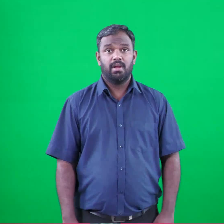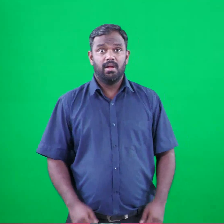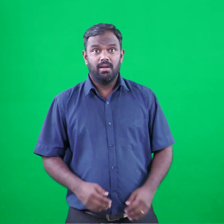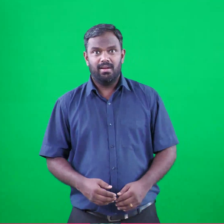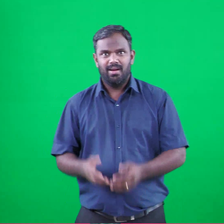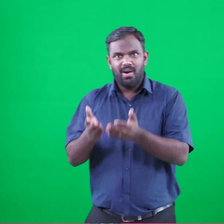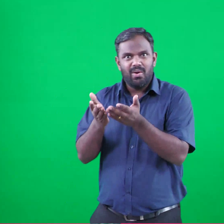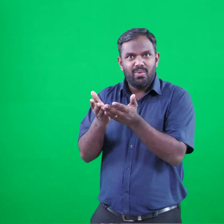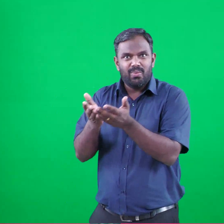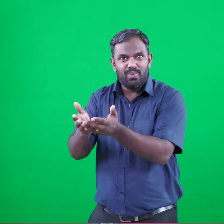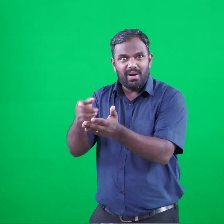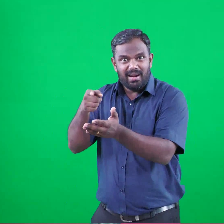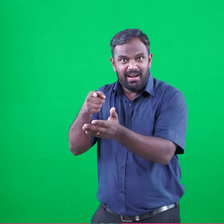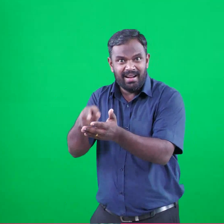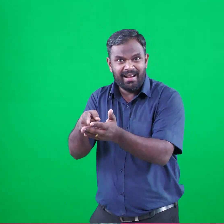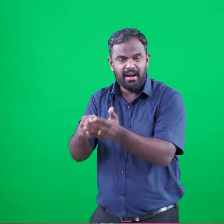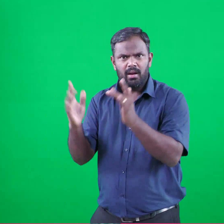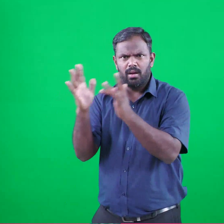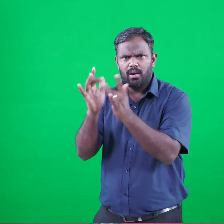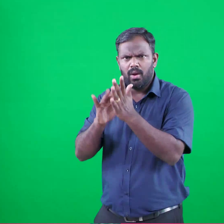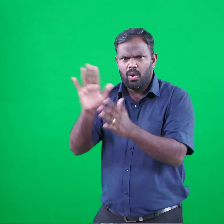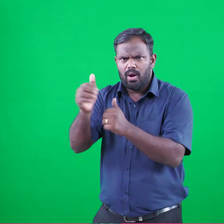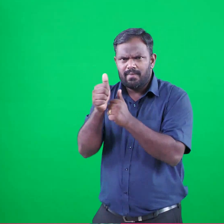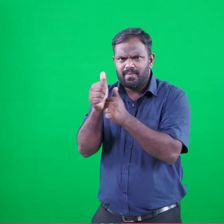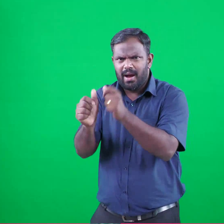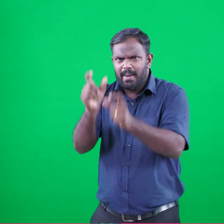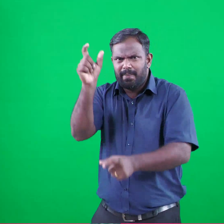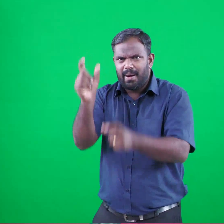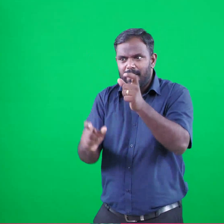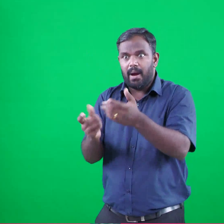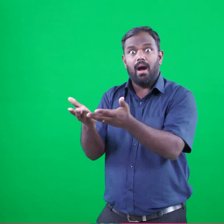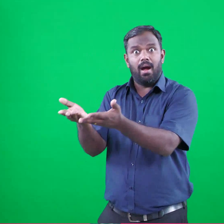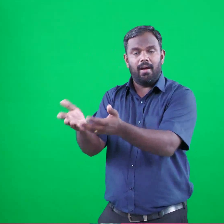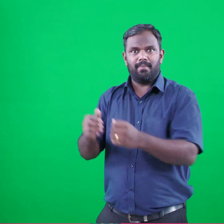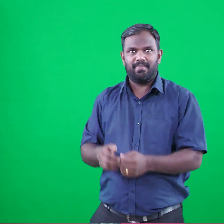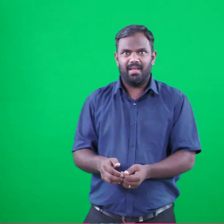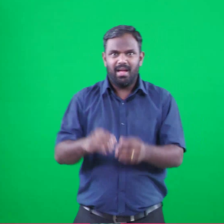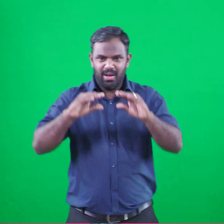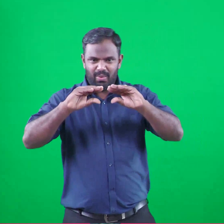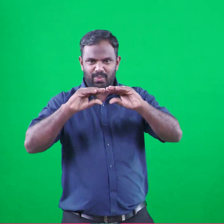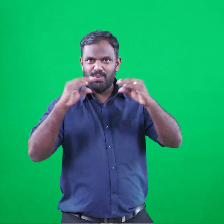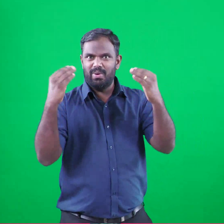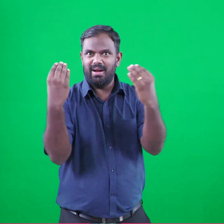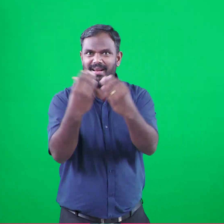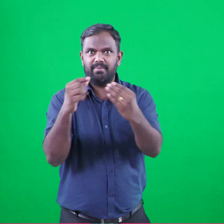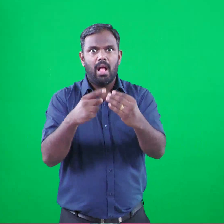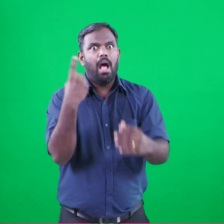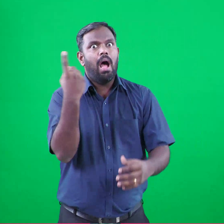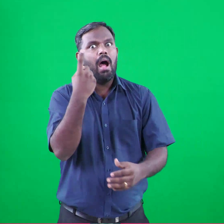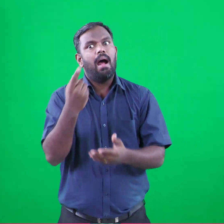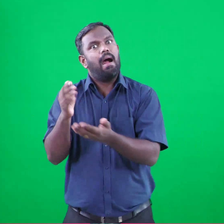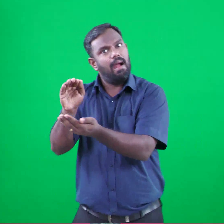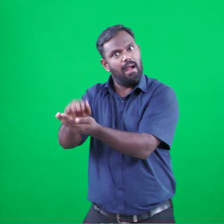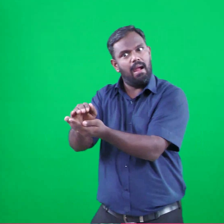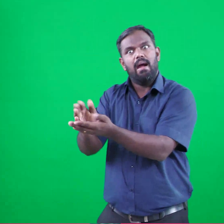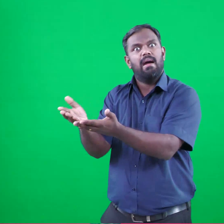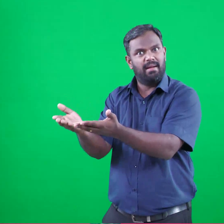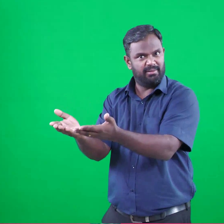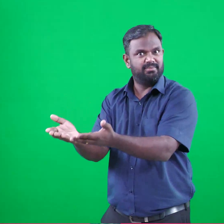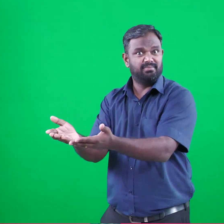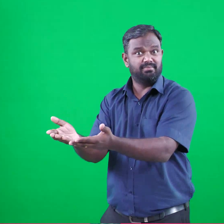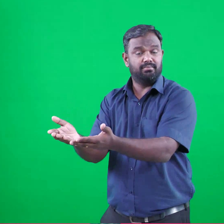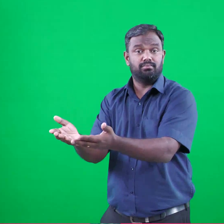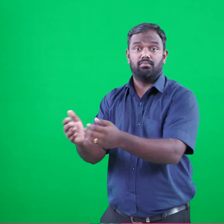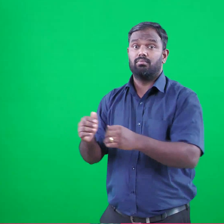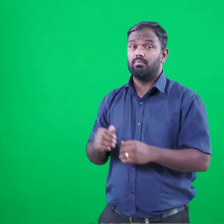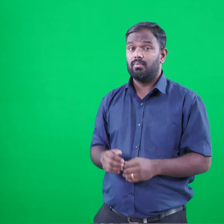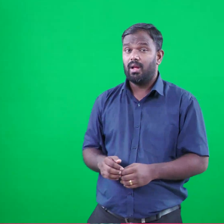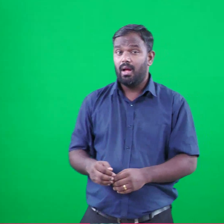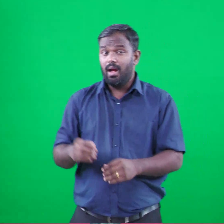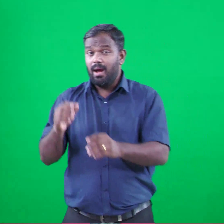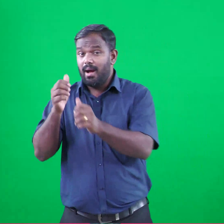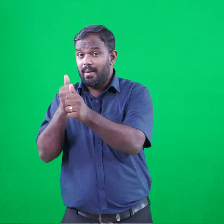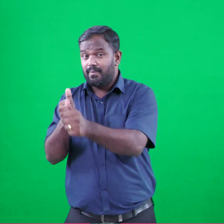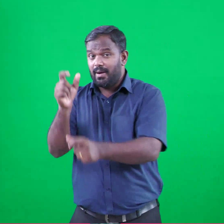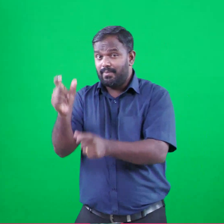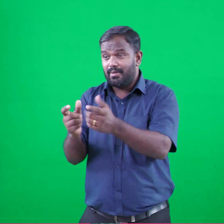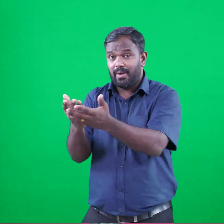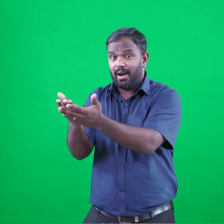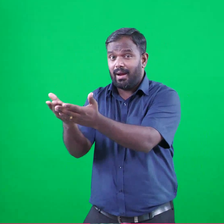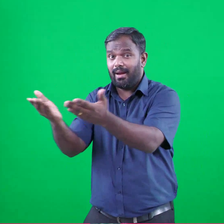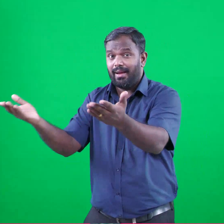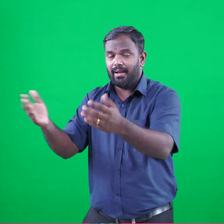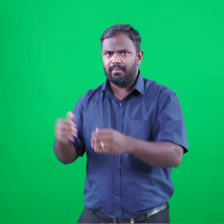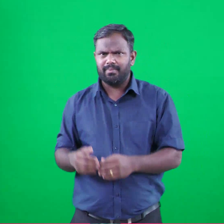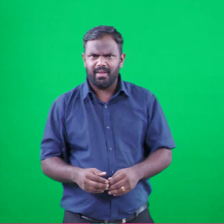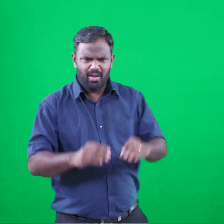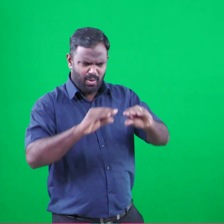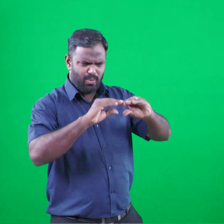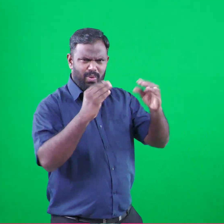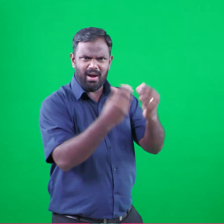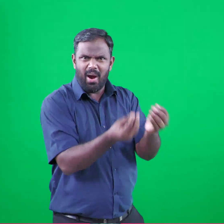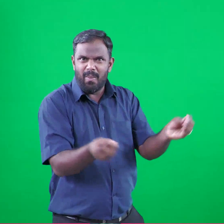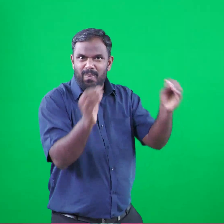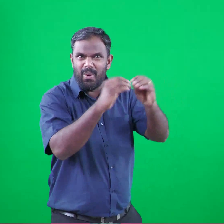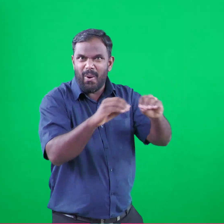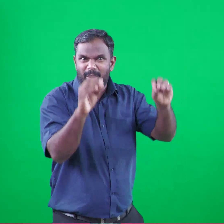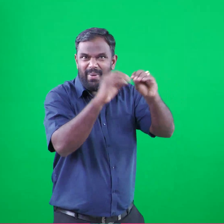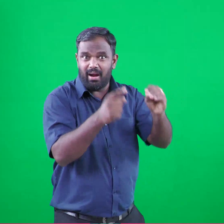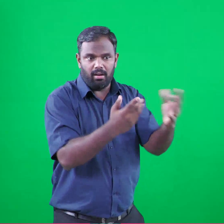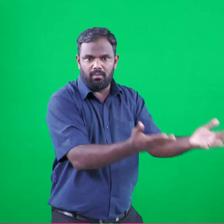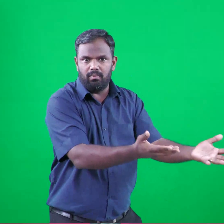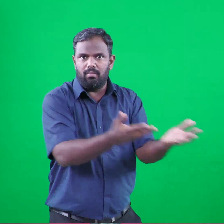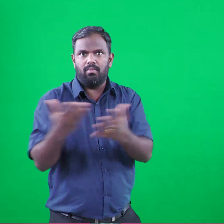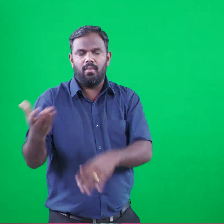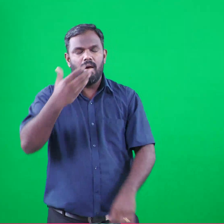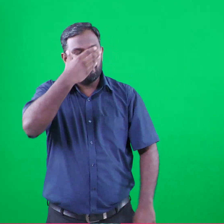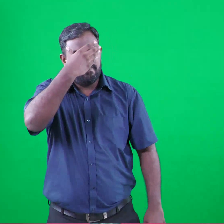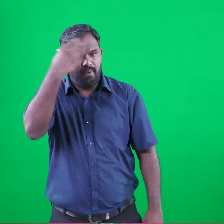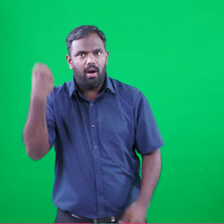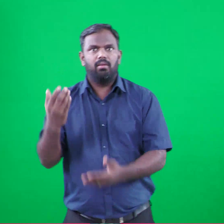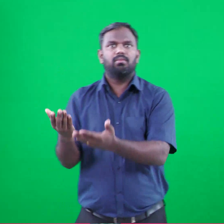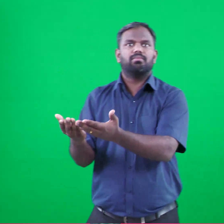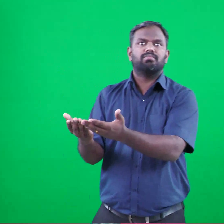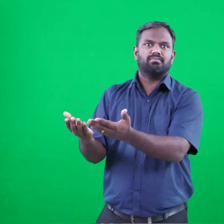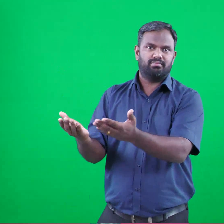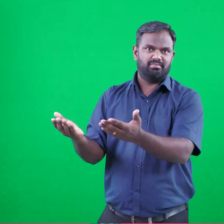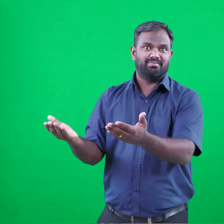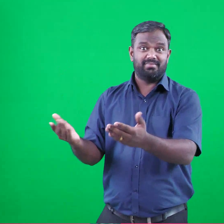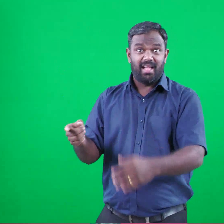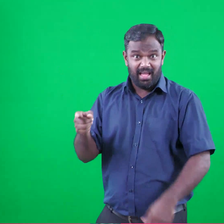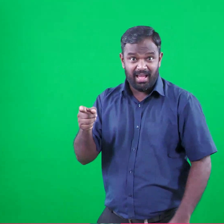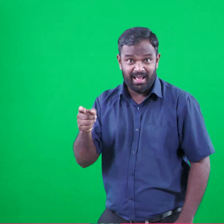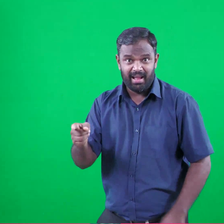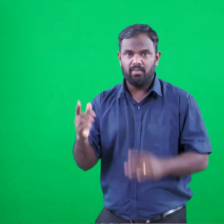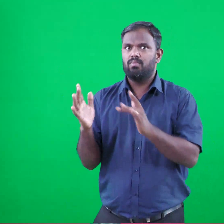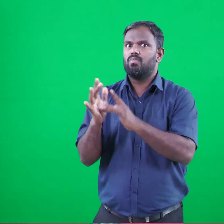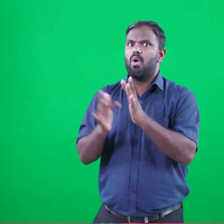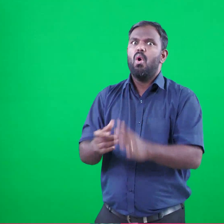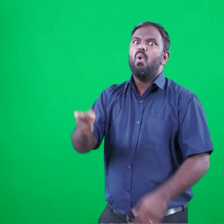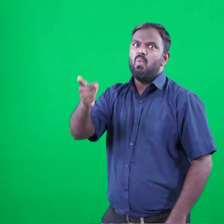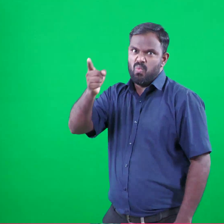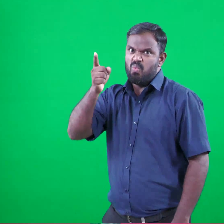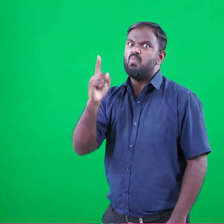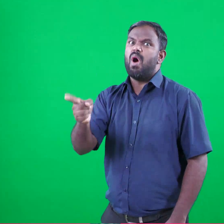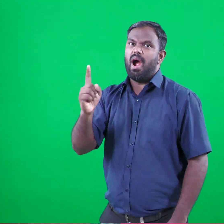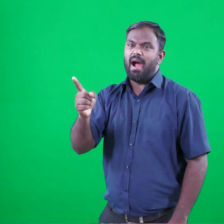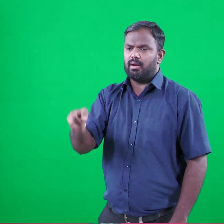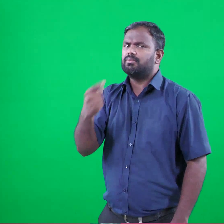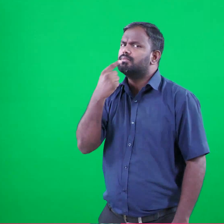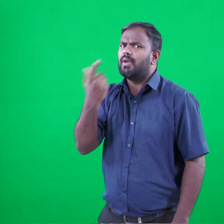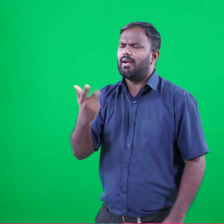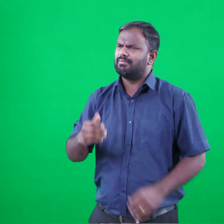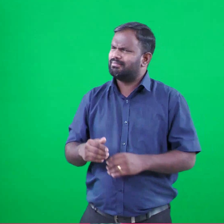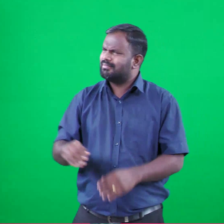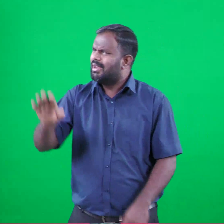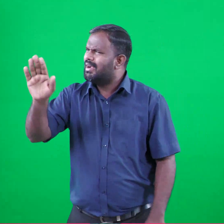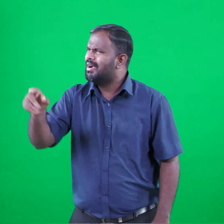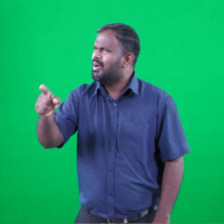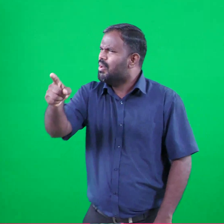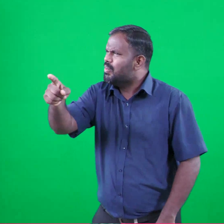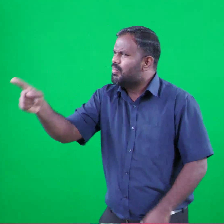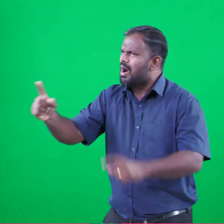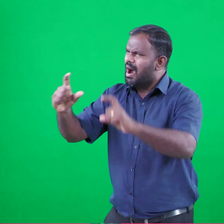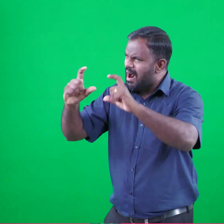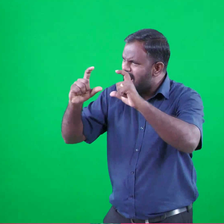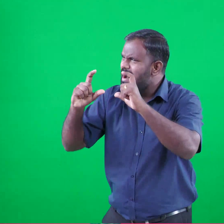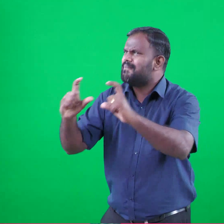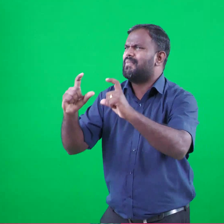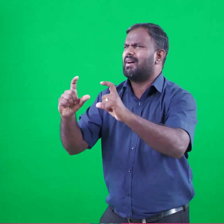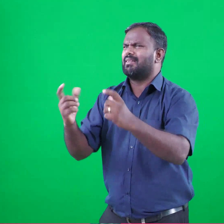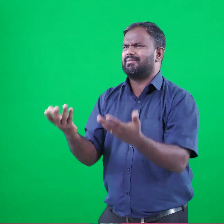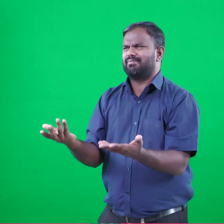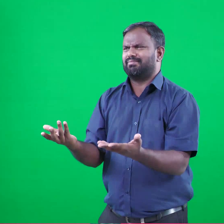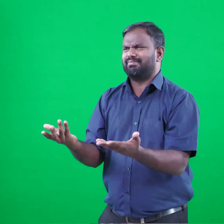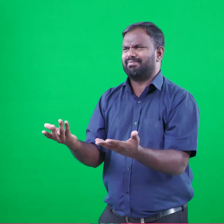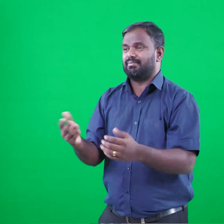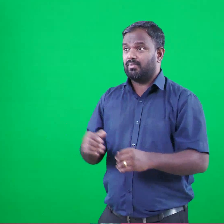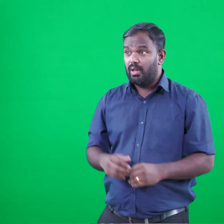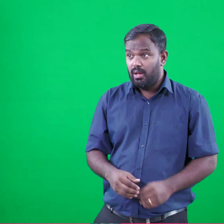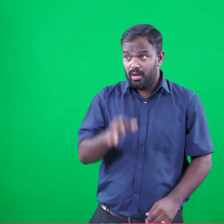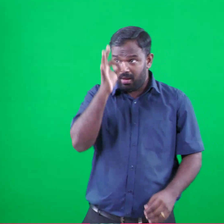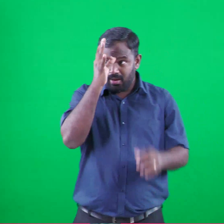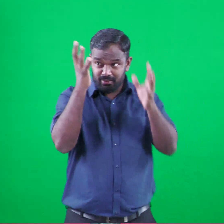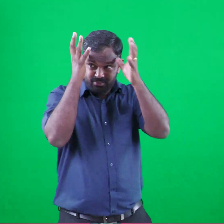Now the disciples had forgotten to take bread, except for one loaf they had with them in the boat.